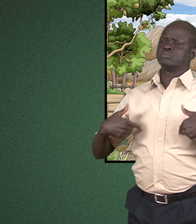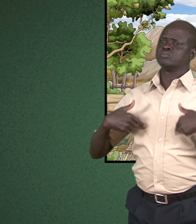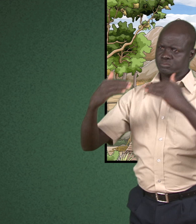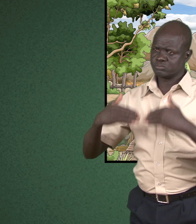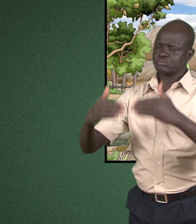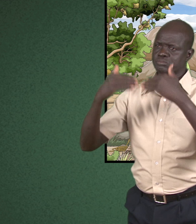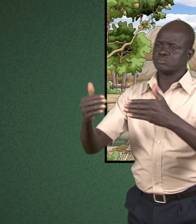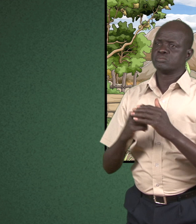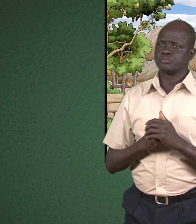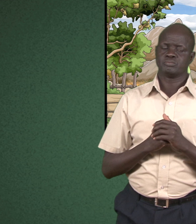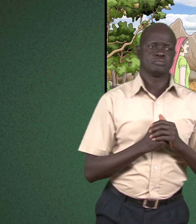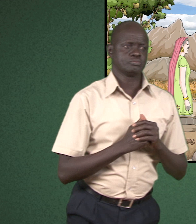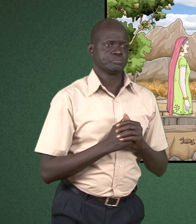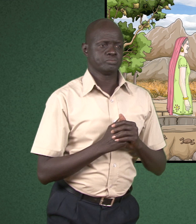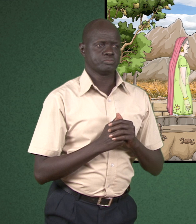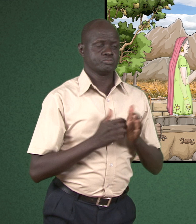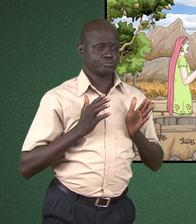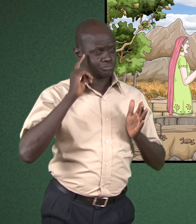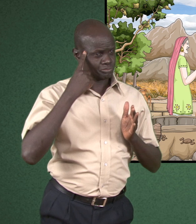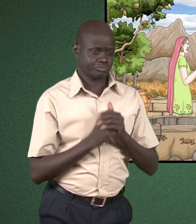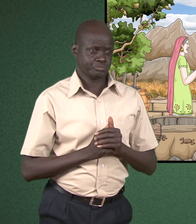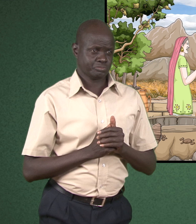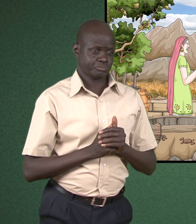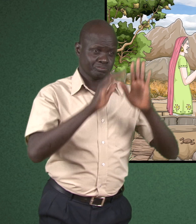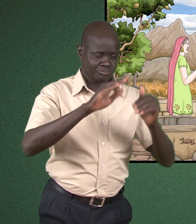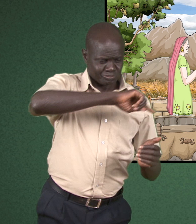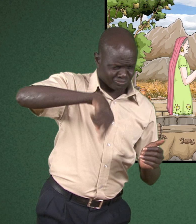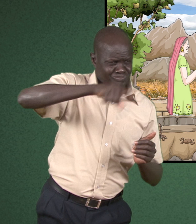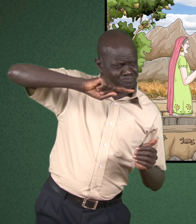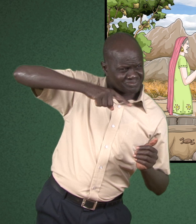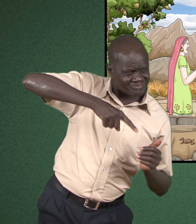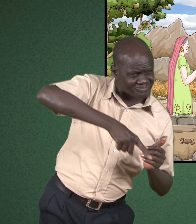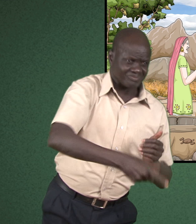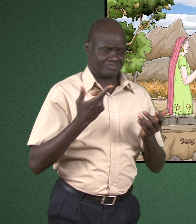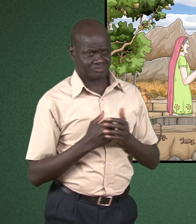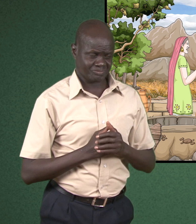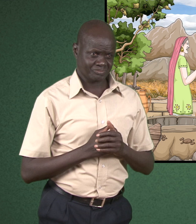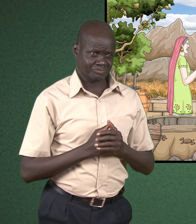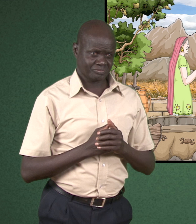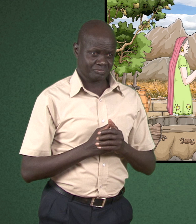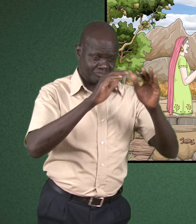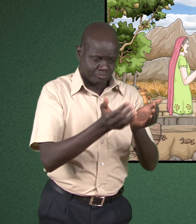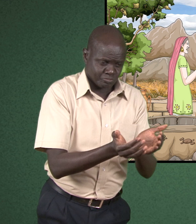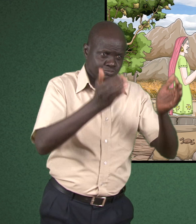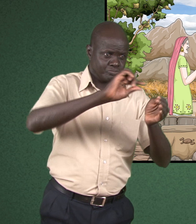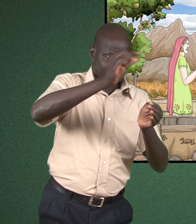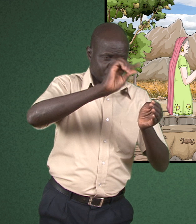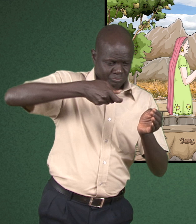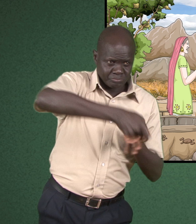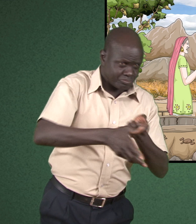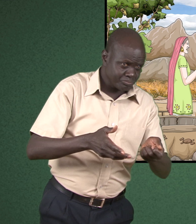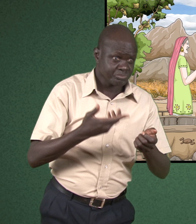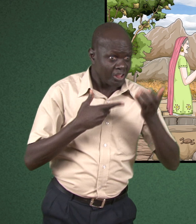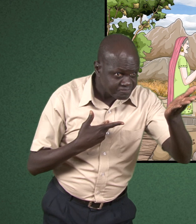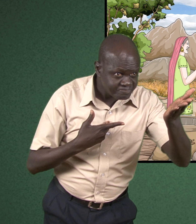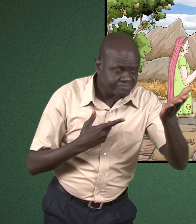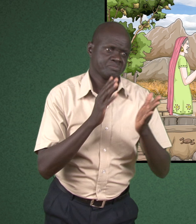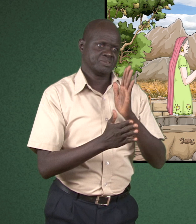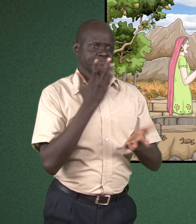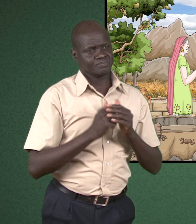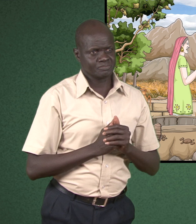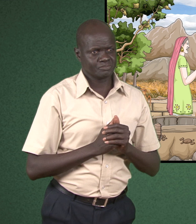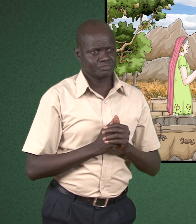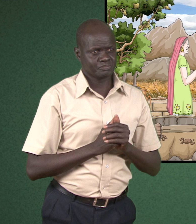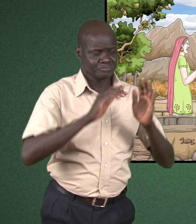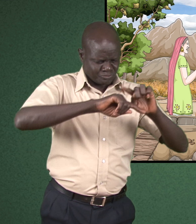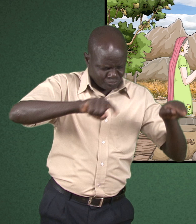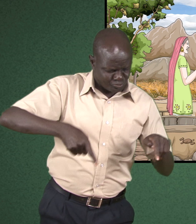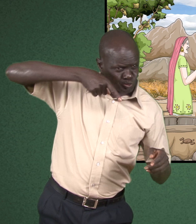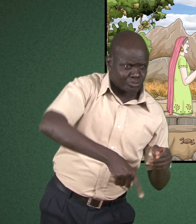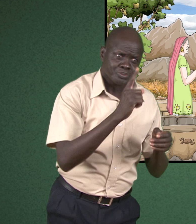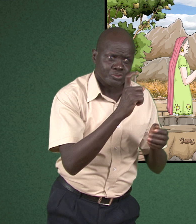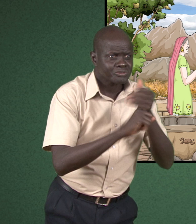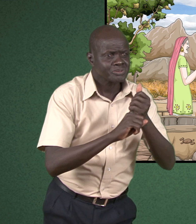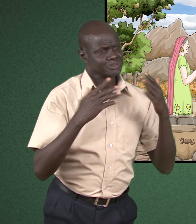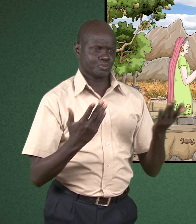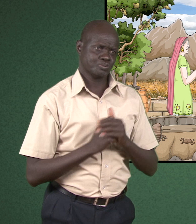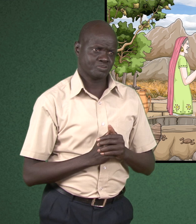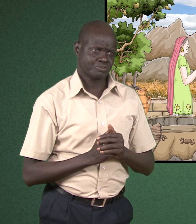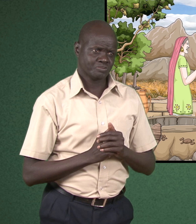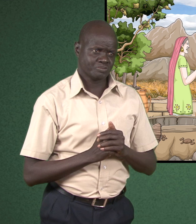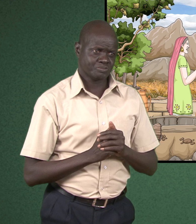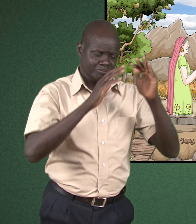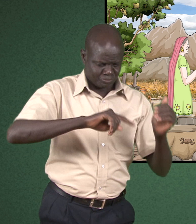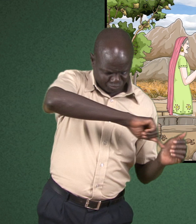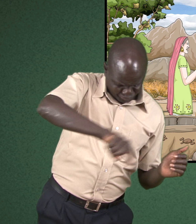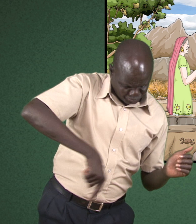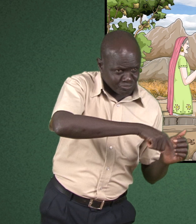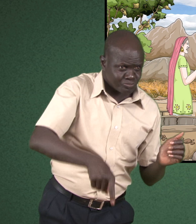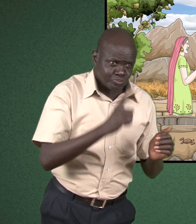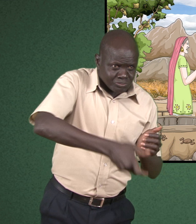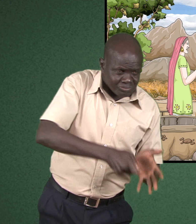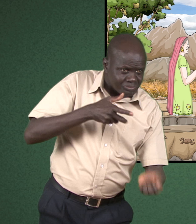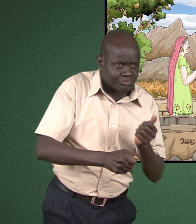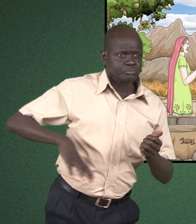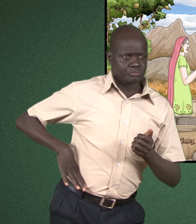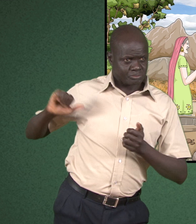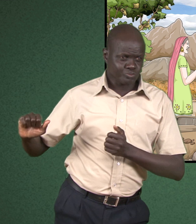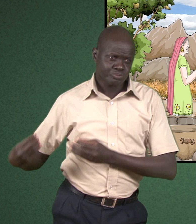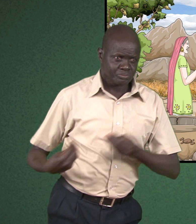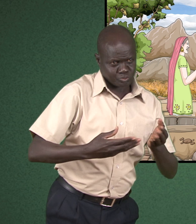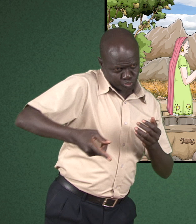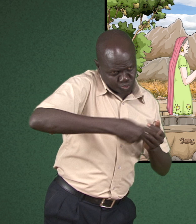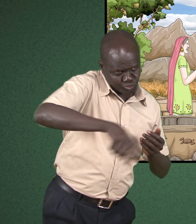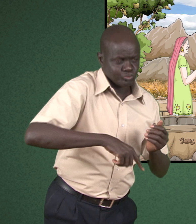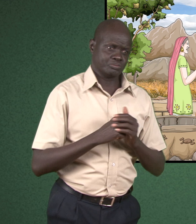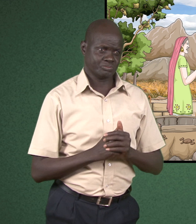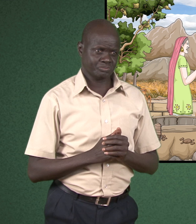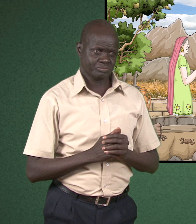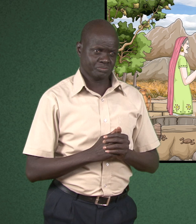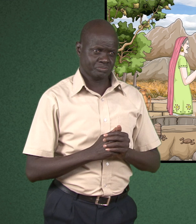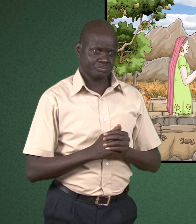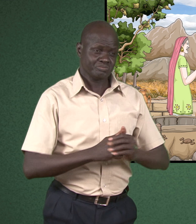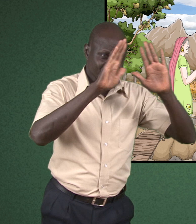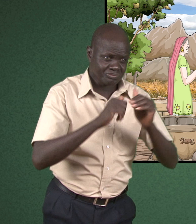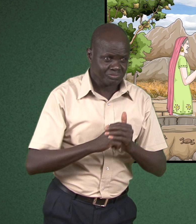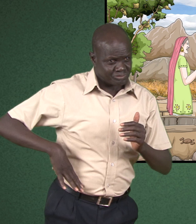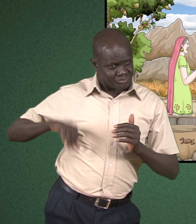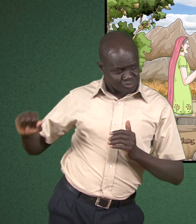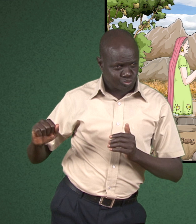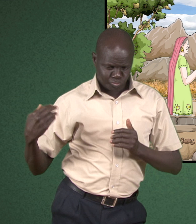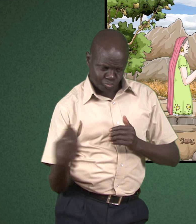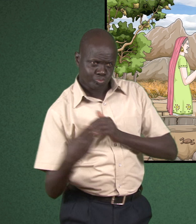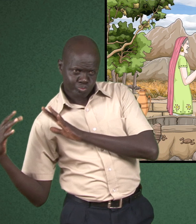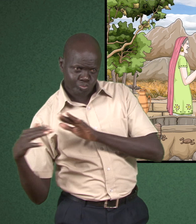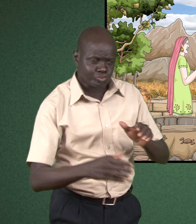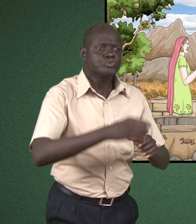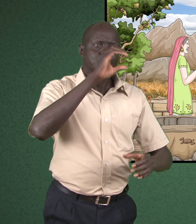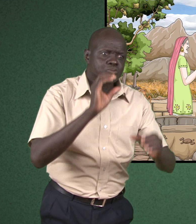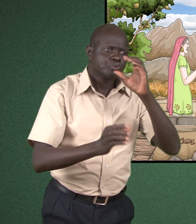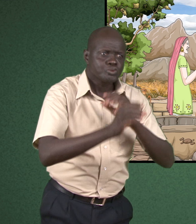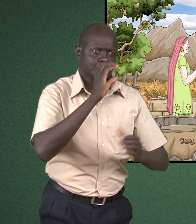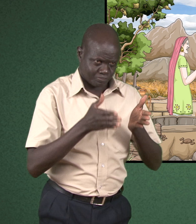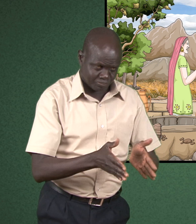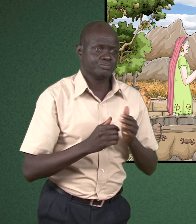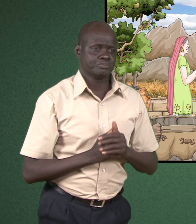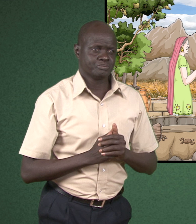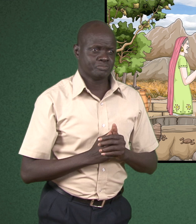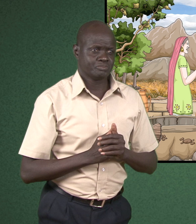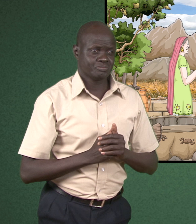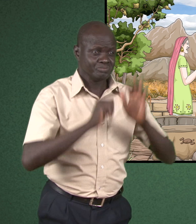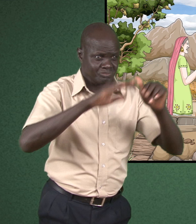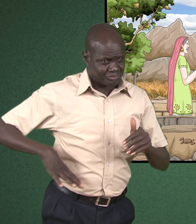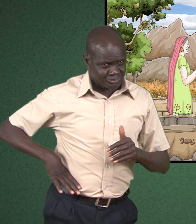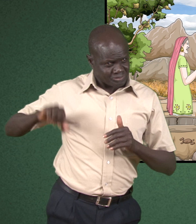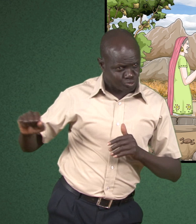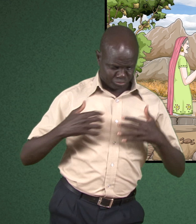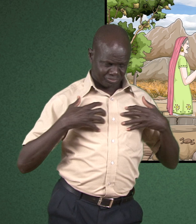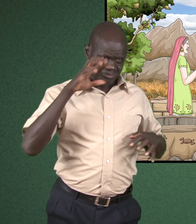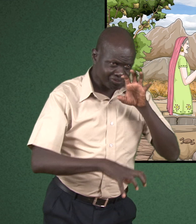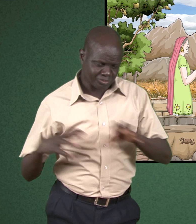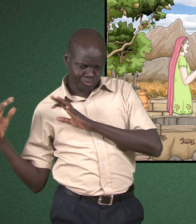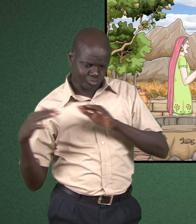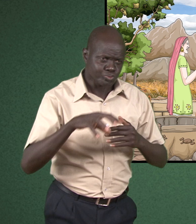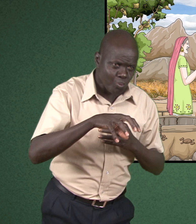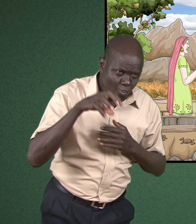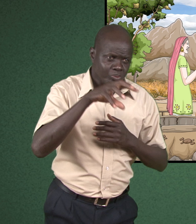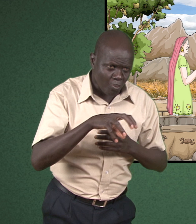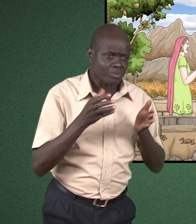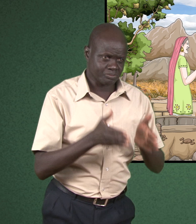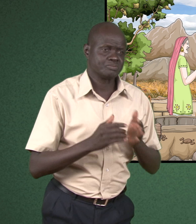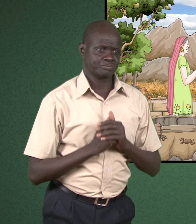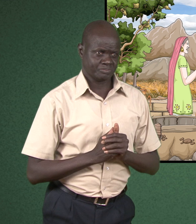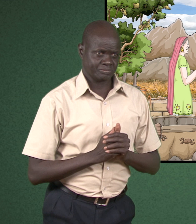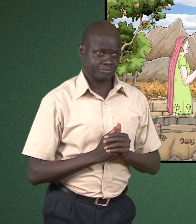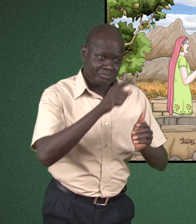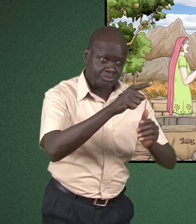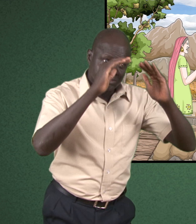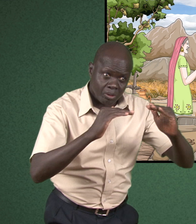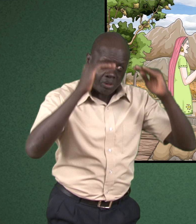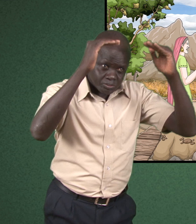“Sir,” the woman replied, “You have nothing to draw with and the well is deep. Where then will You get this living water? Are You greater than our father Jacob, who gave us this well and drank from it himself, as did his sons and his livestock?”